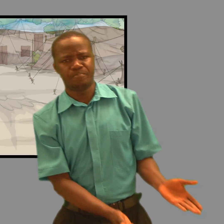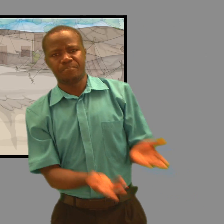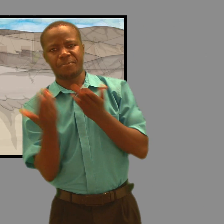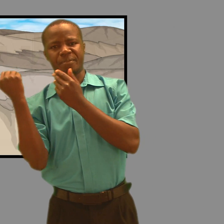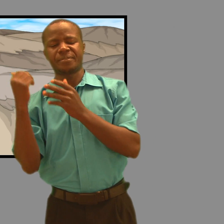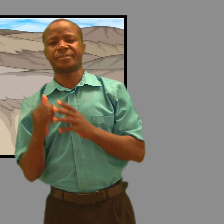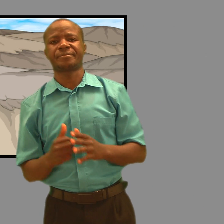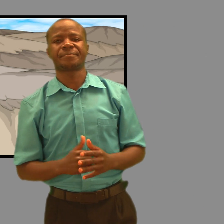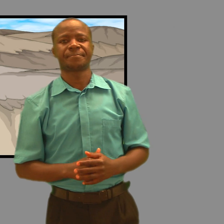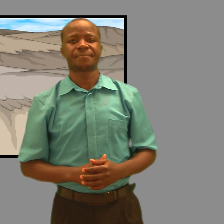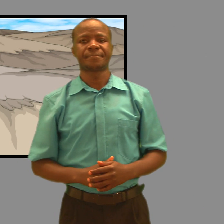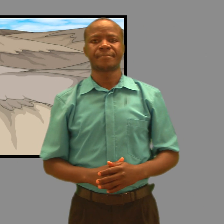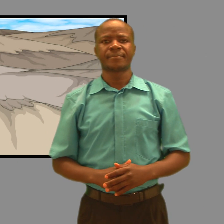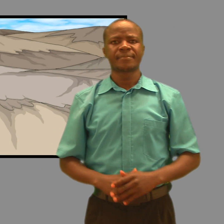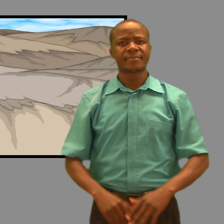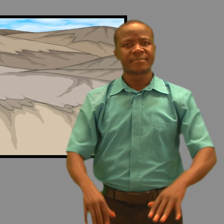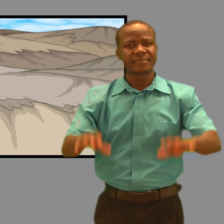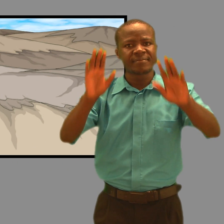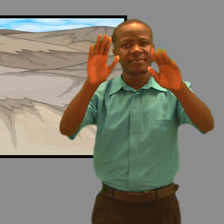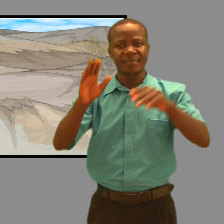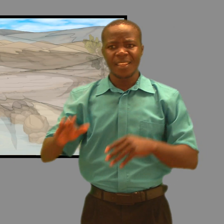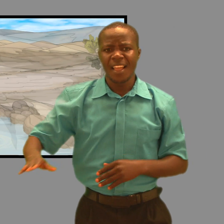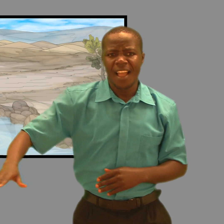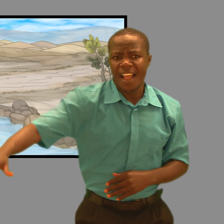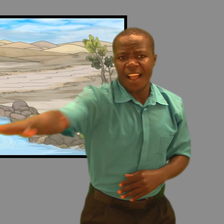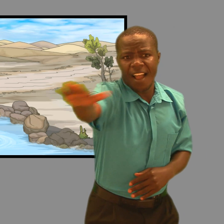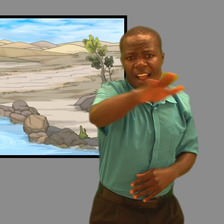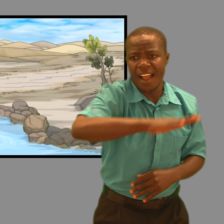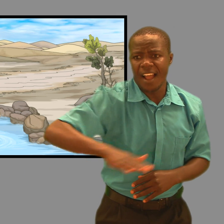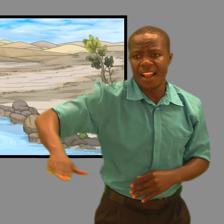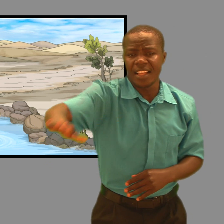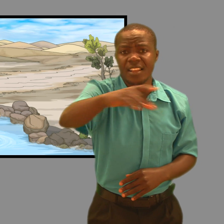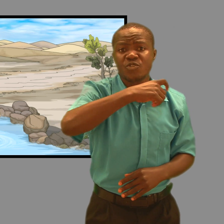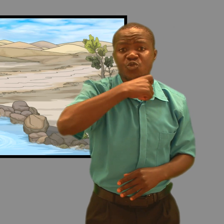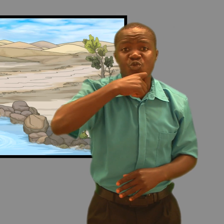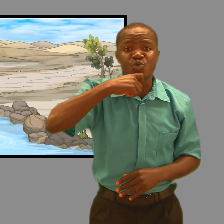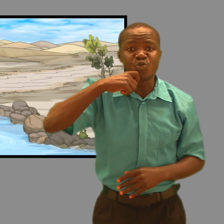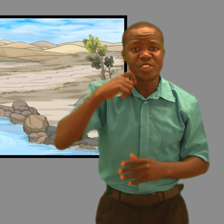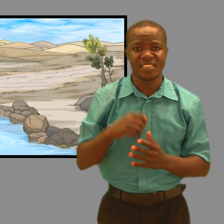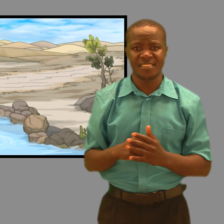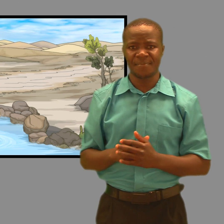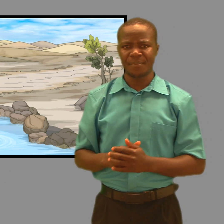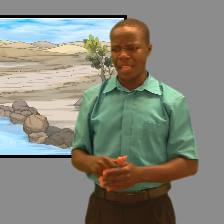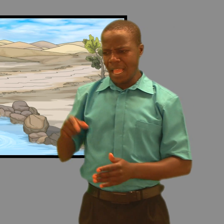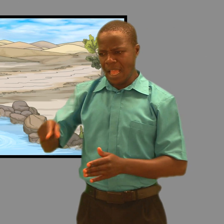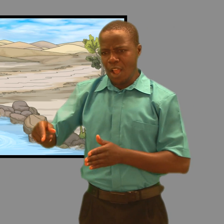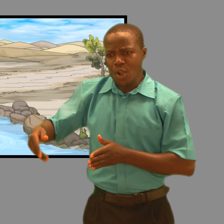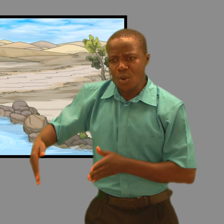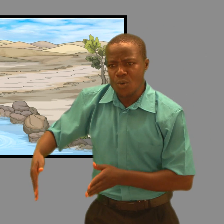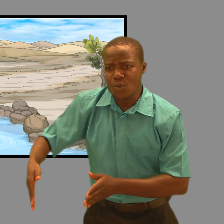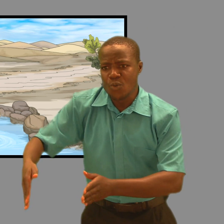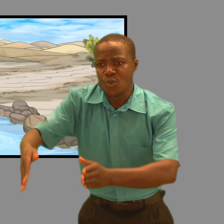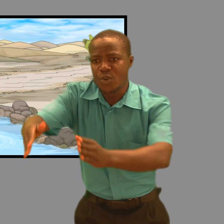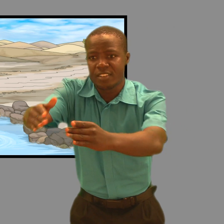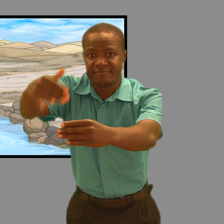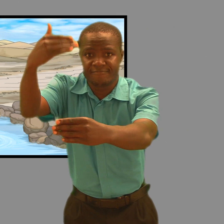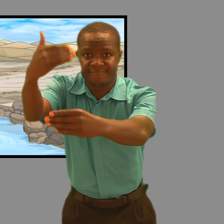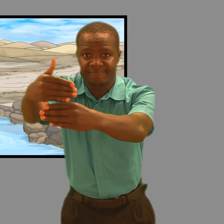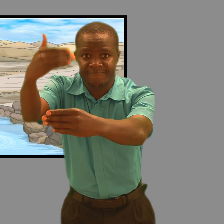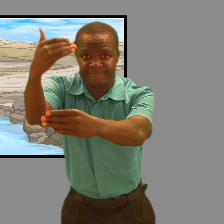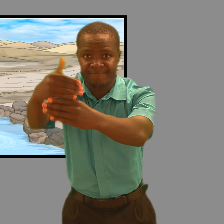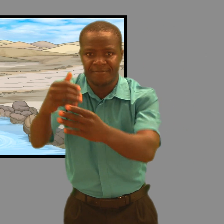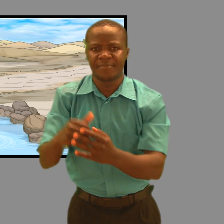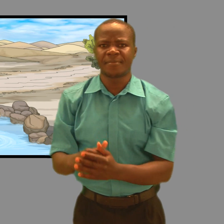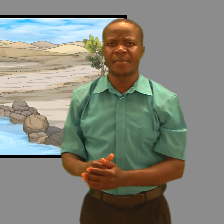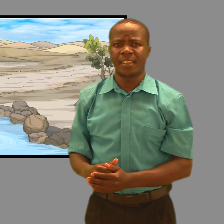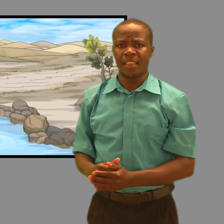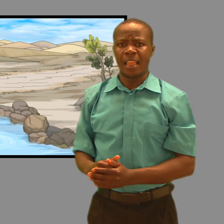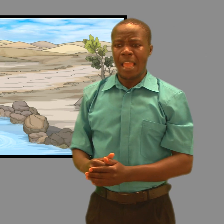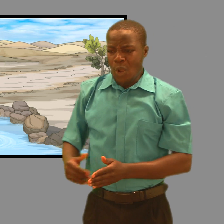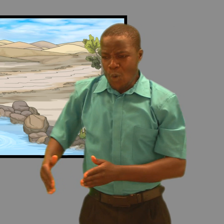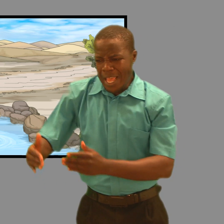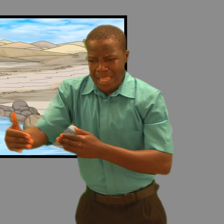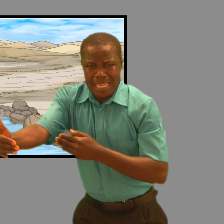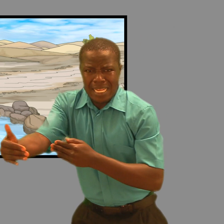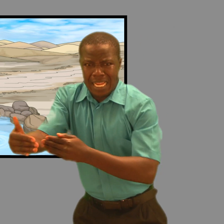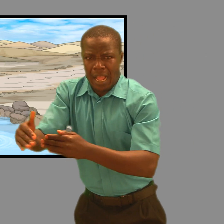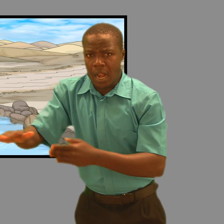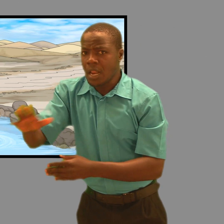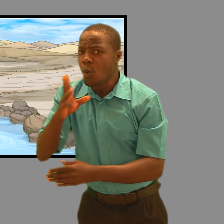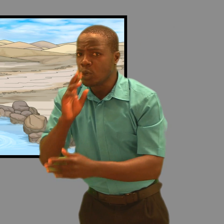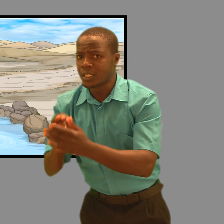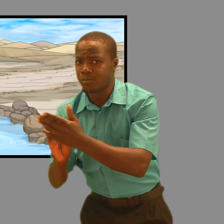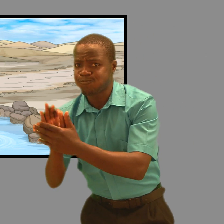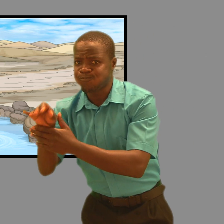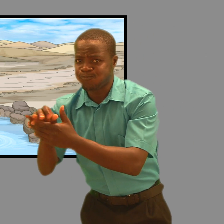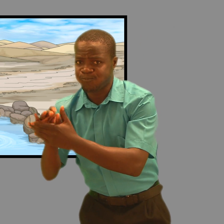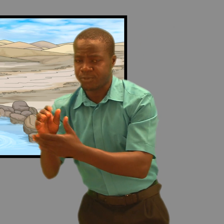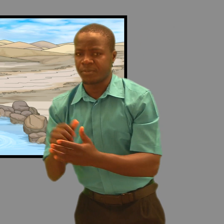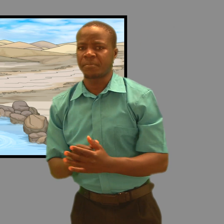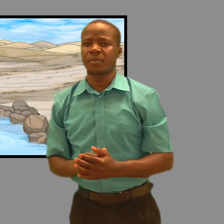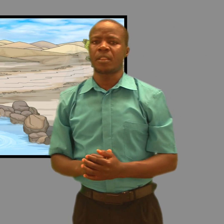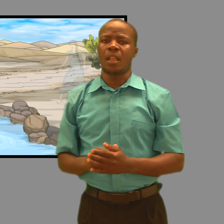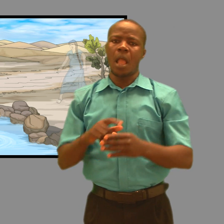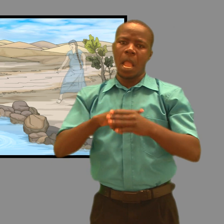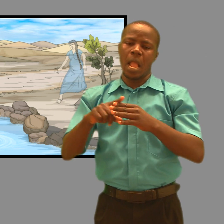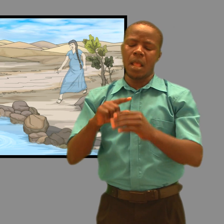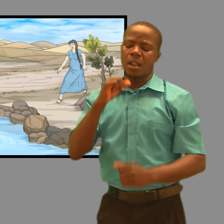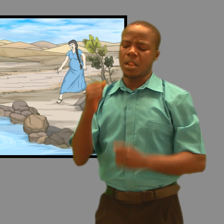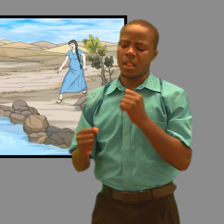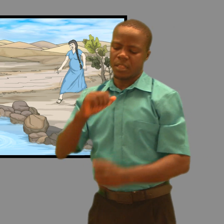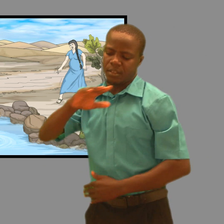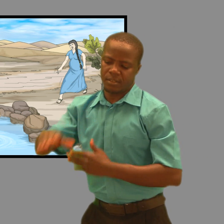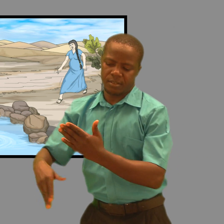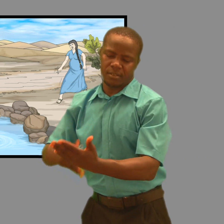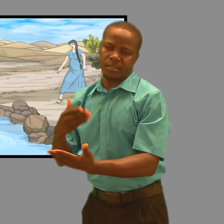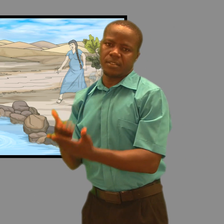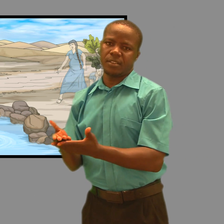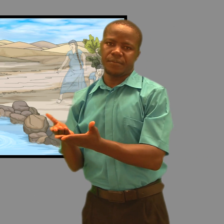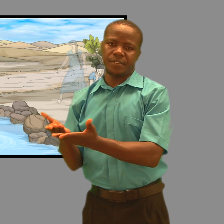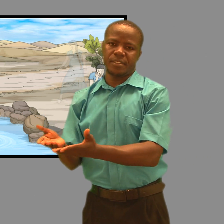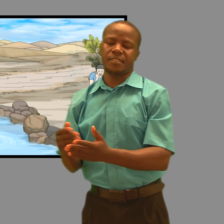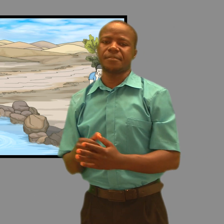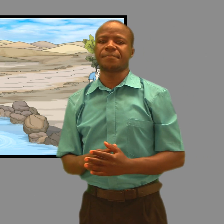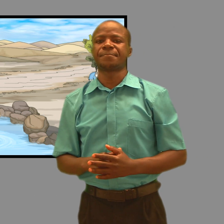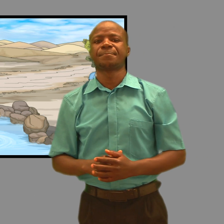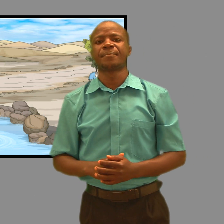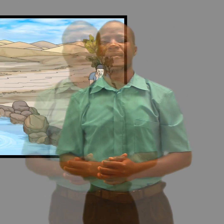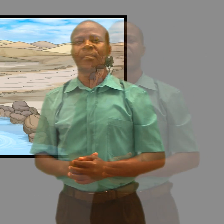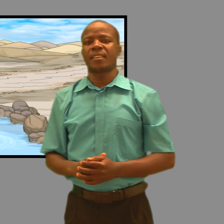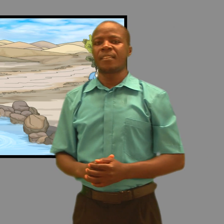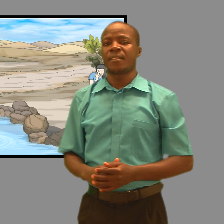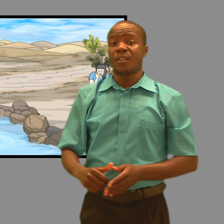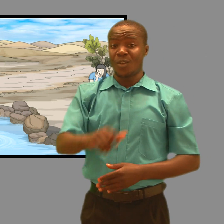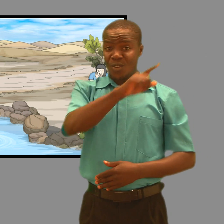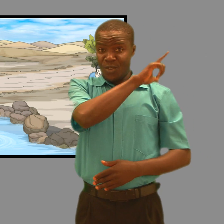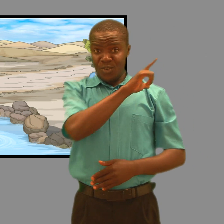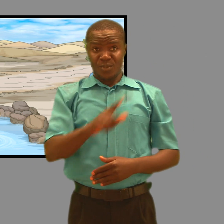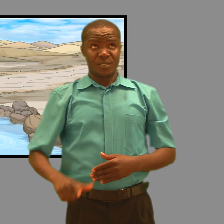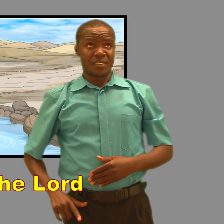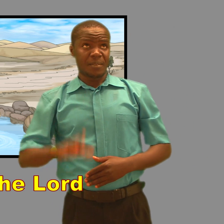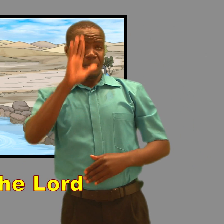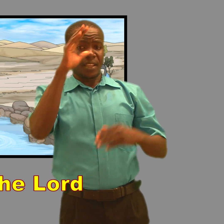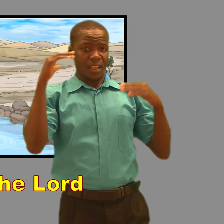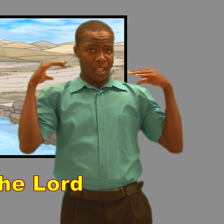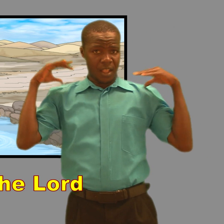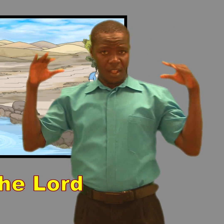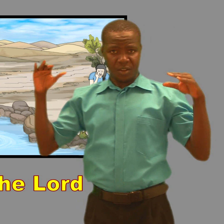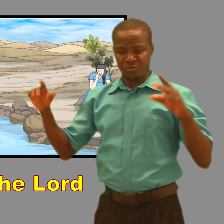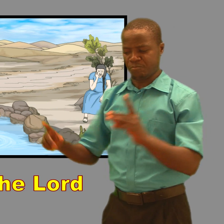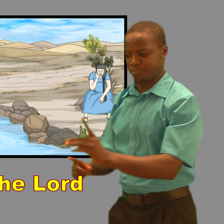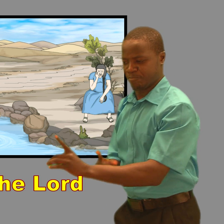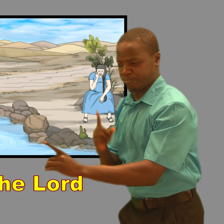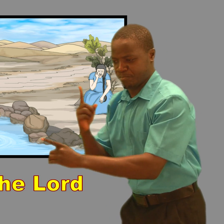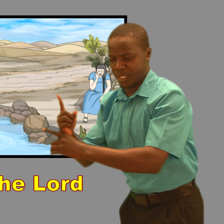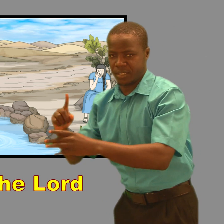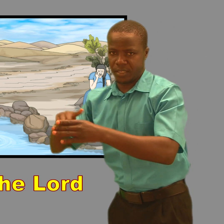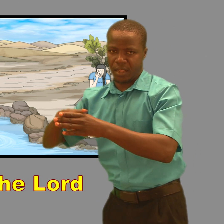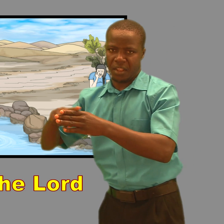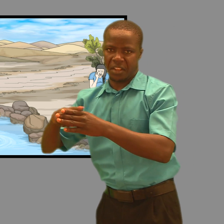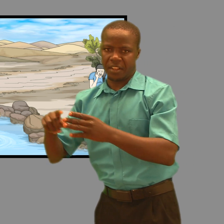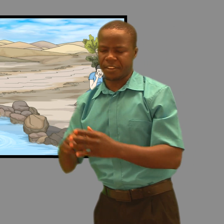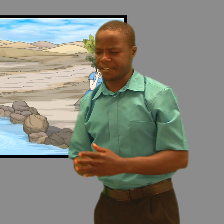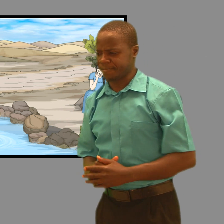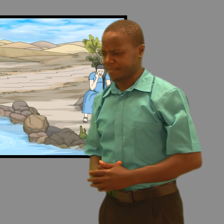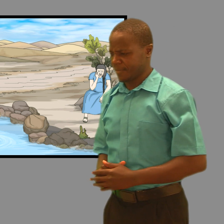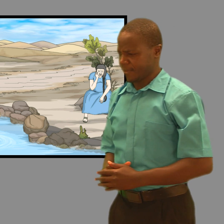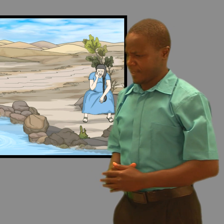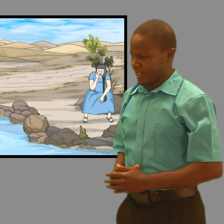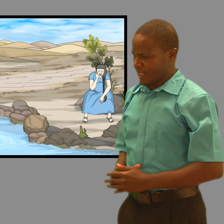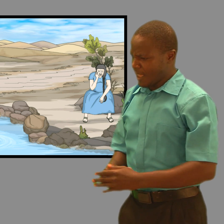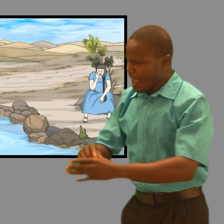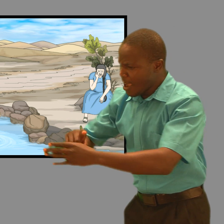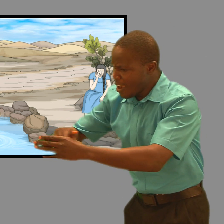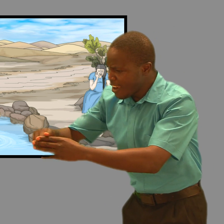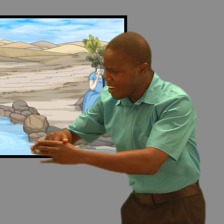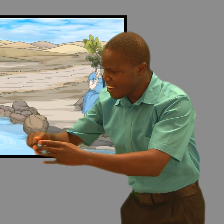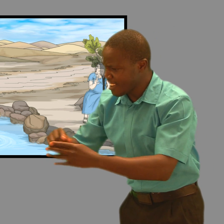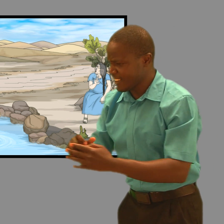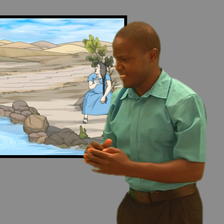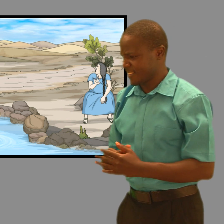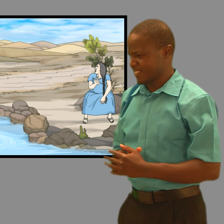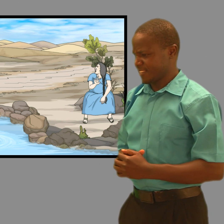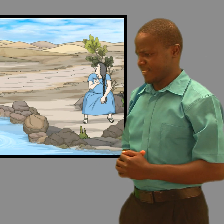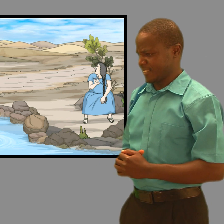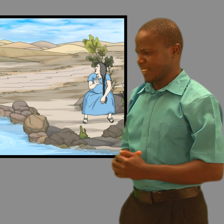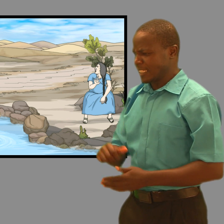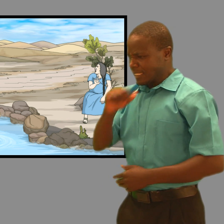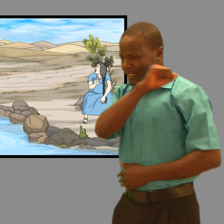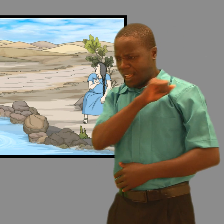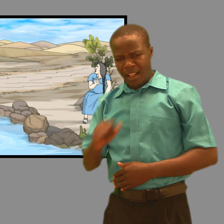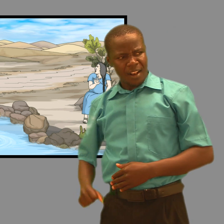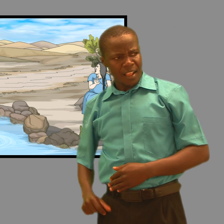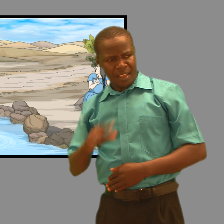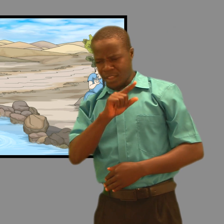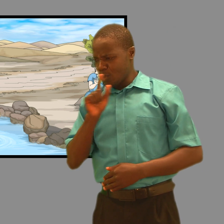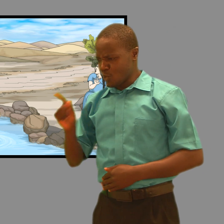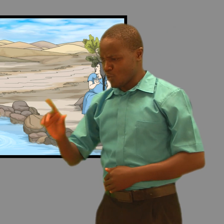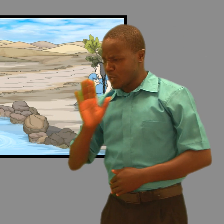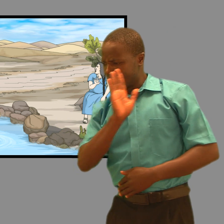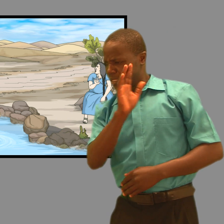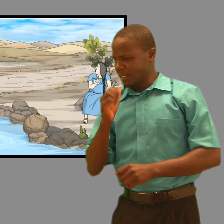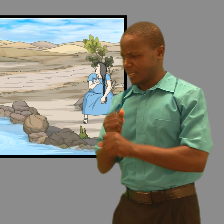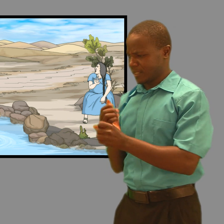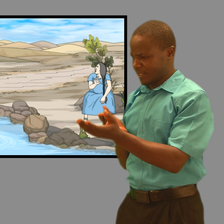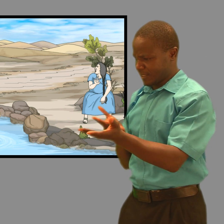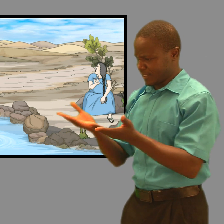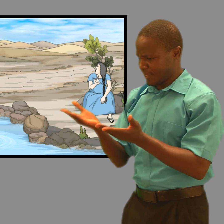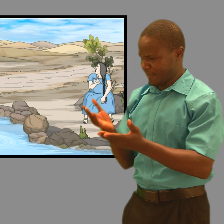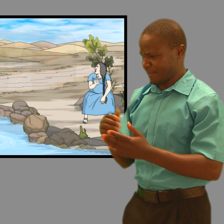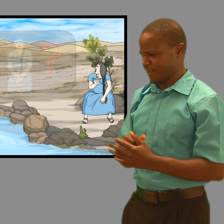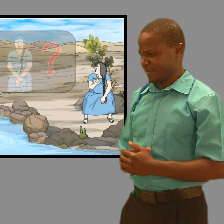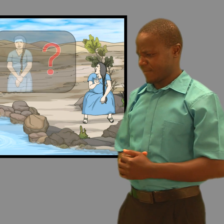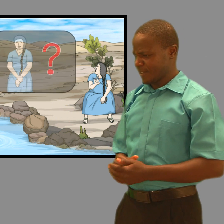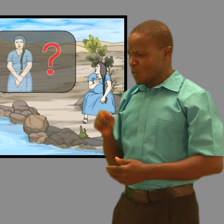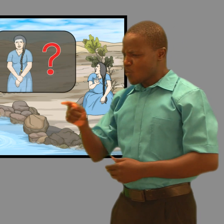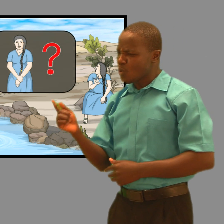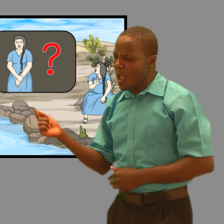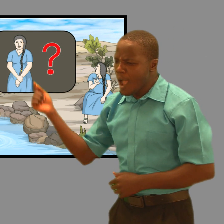Now the angel of the LORD found Hagar by a spring of water in the desert—the spring along the road to Shur.